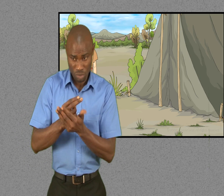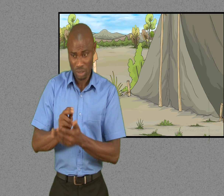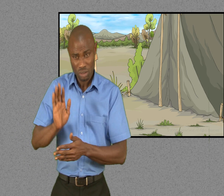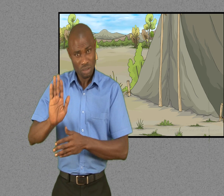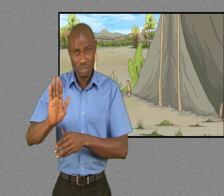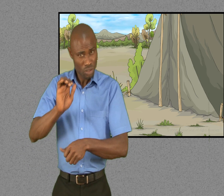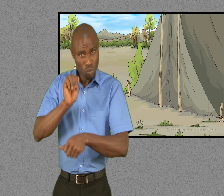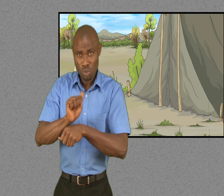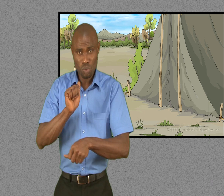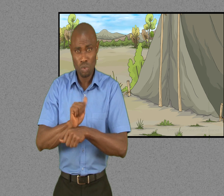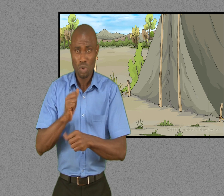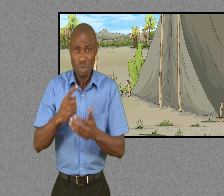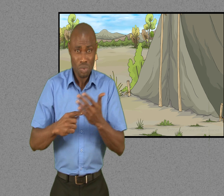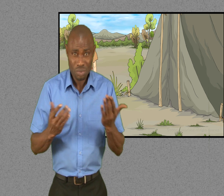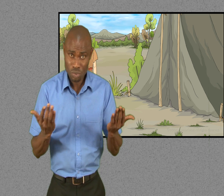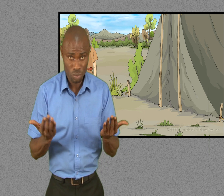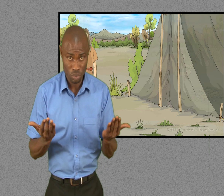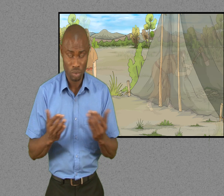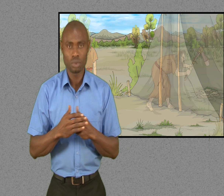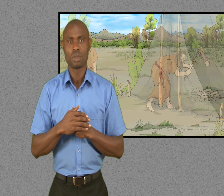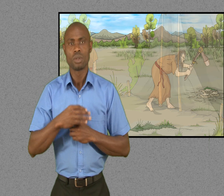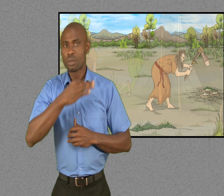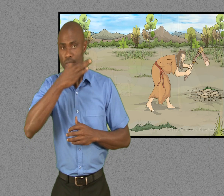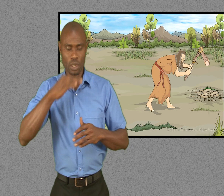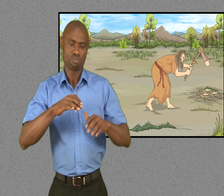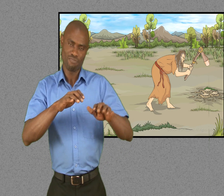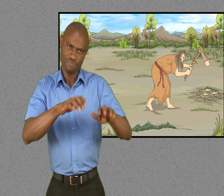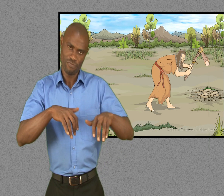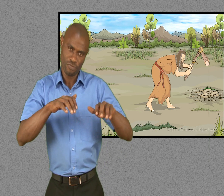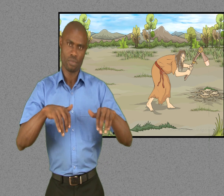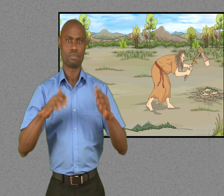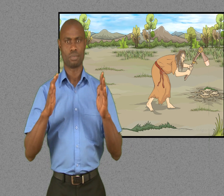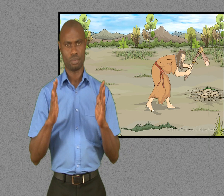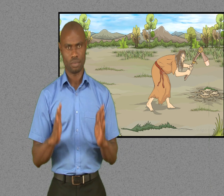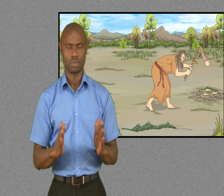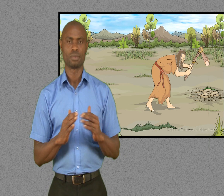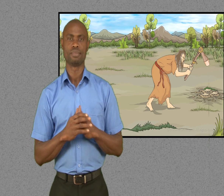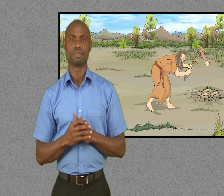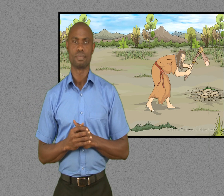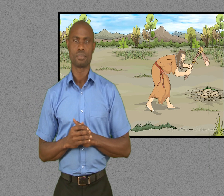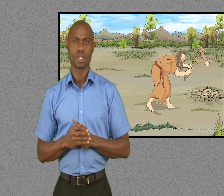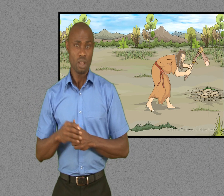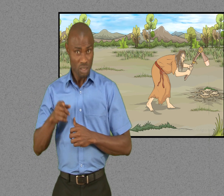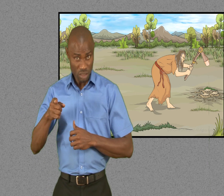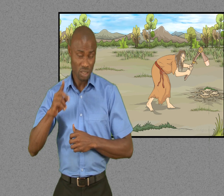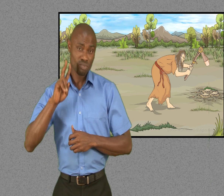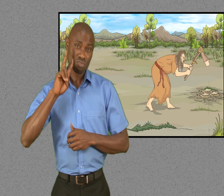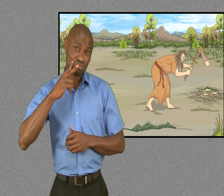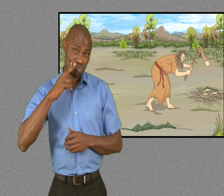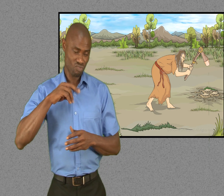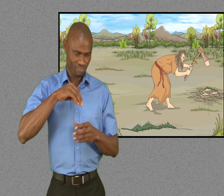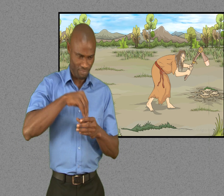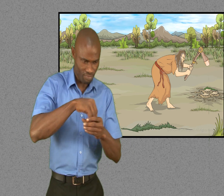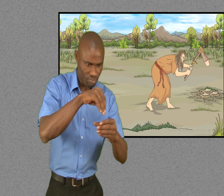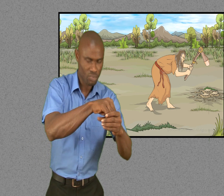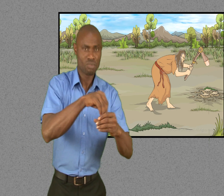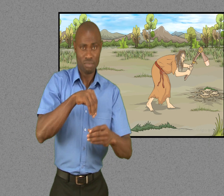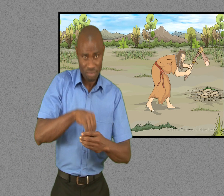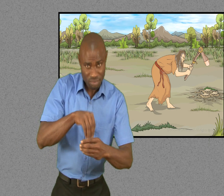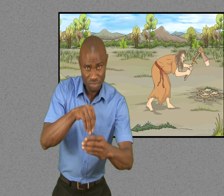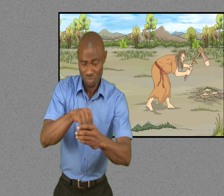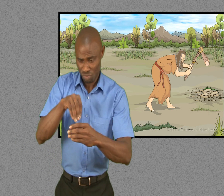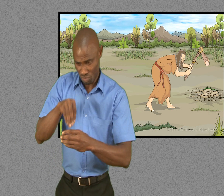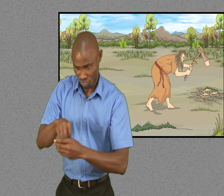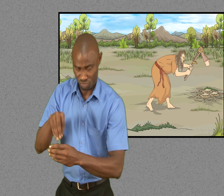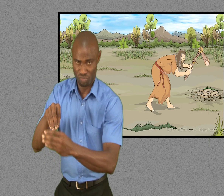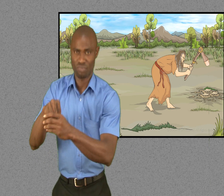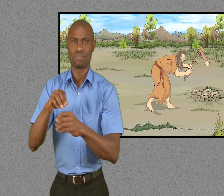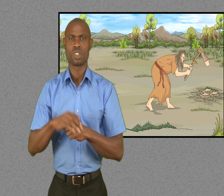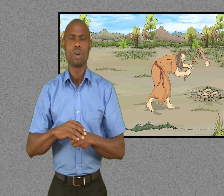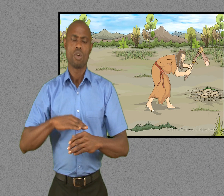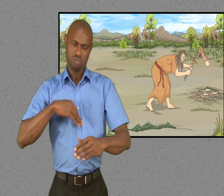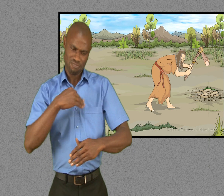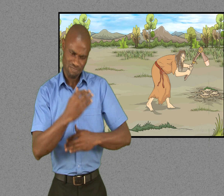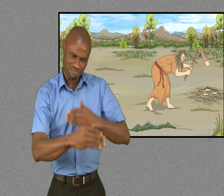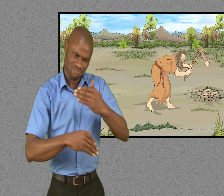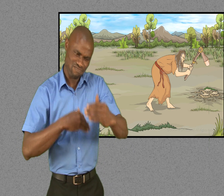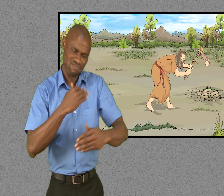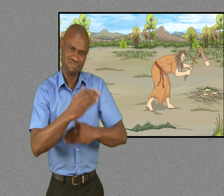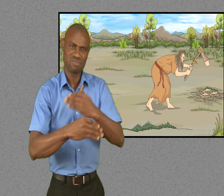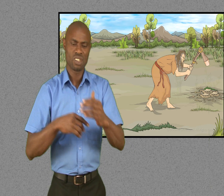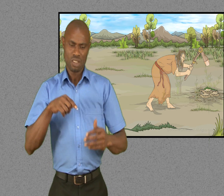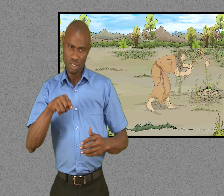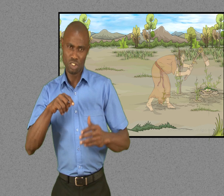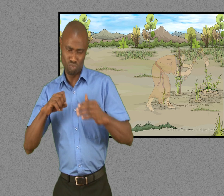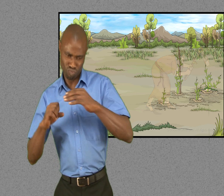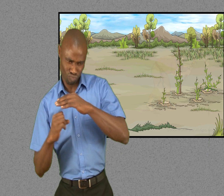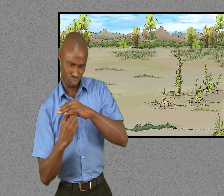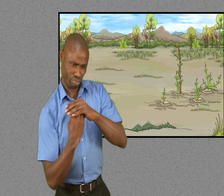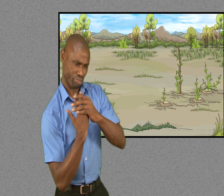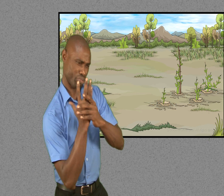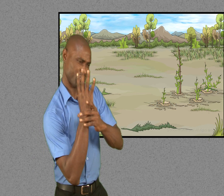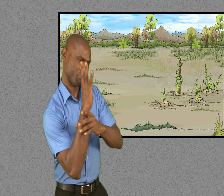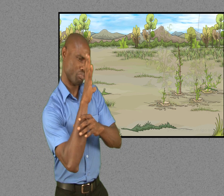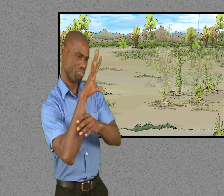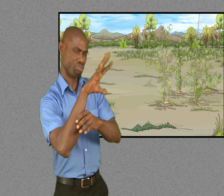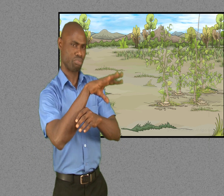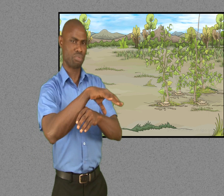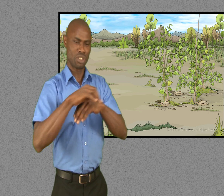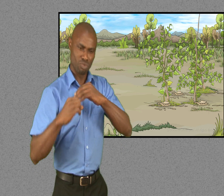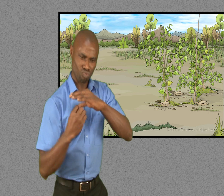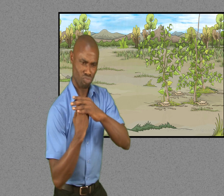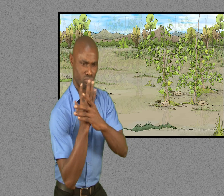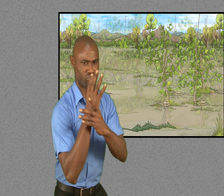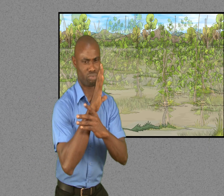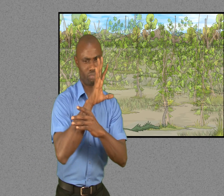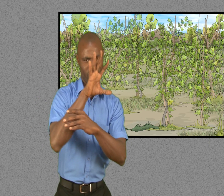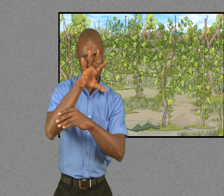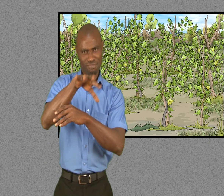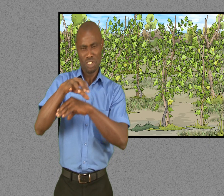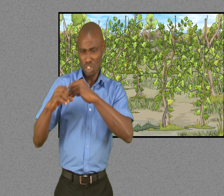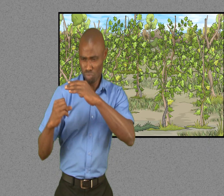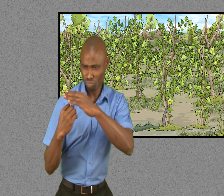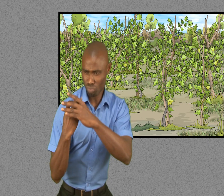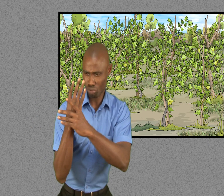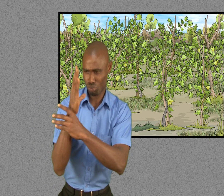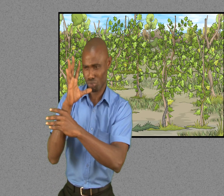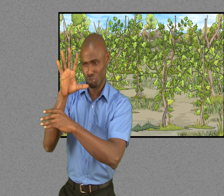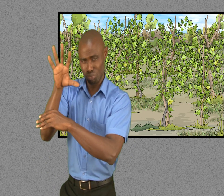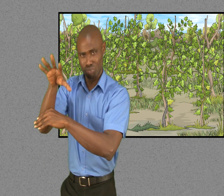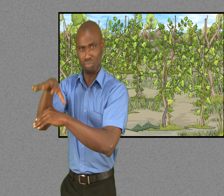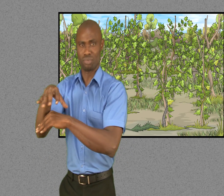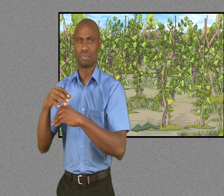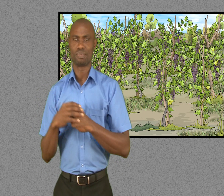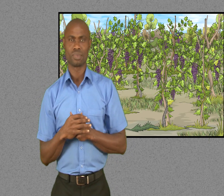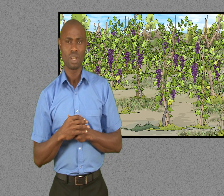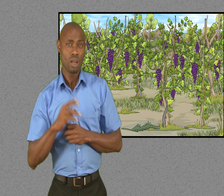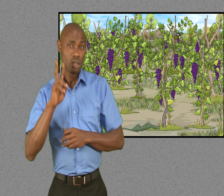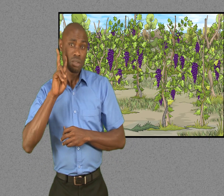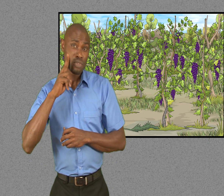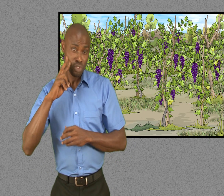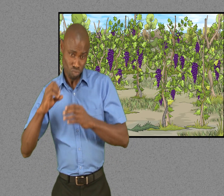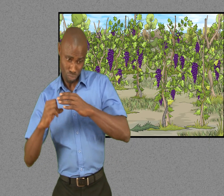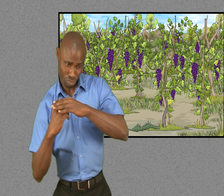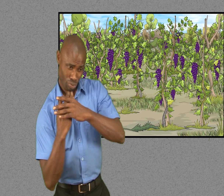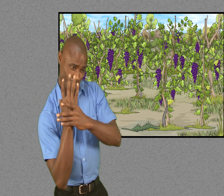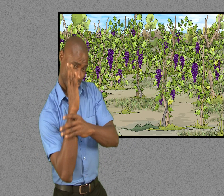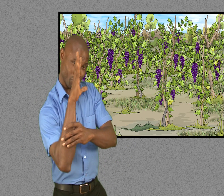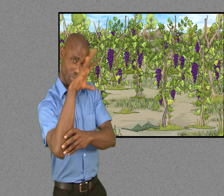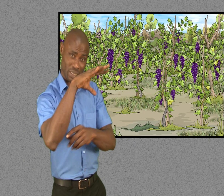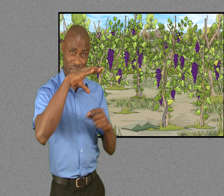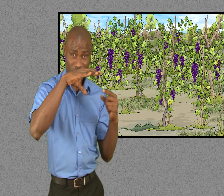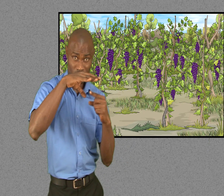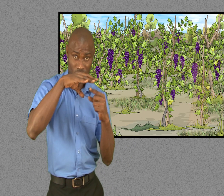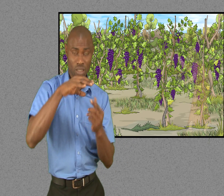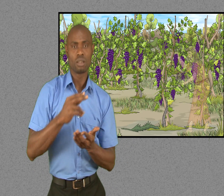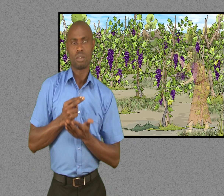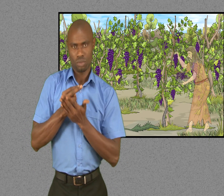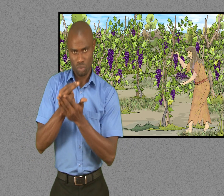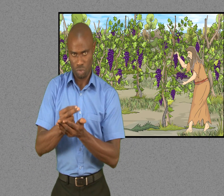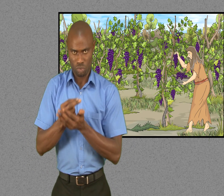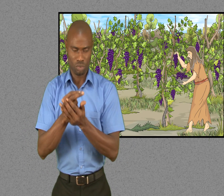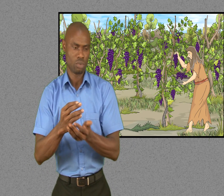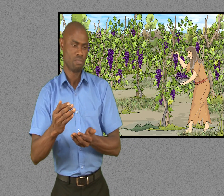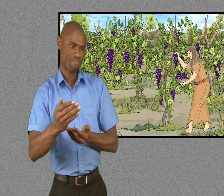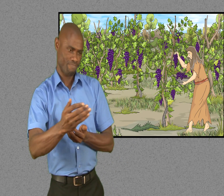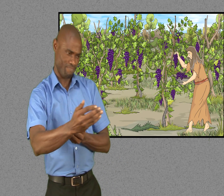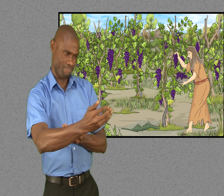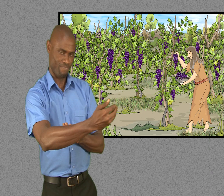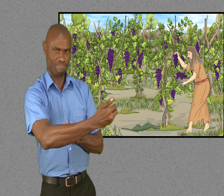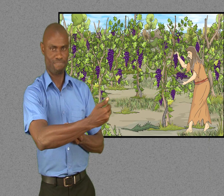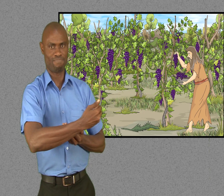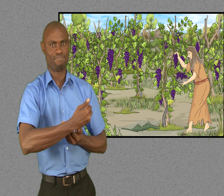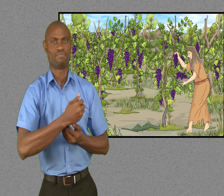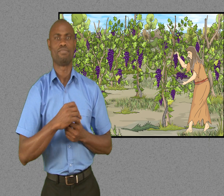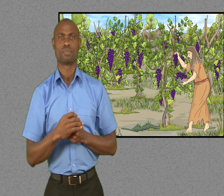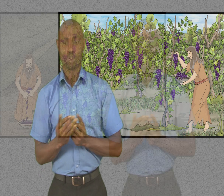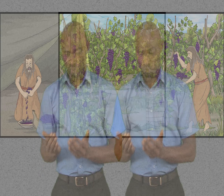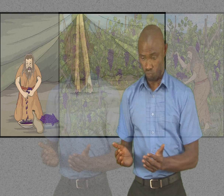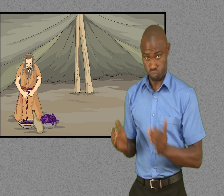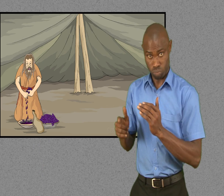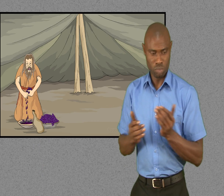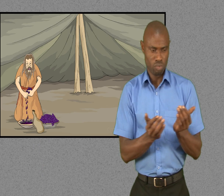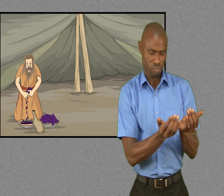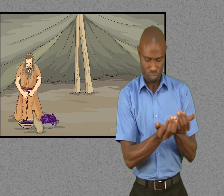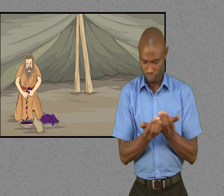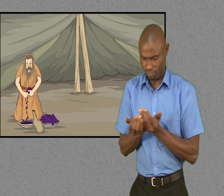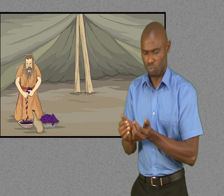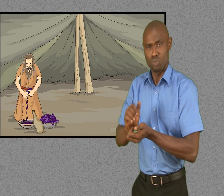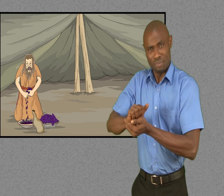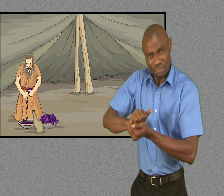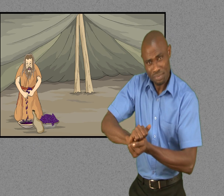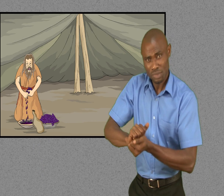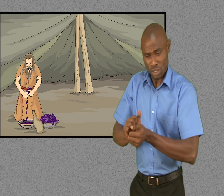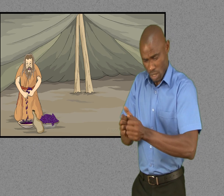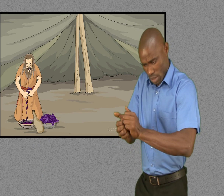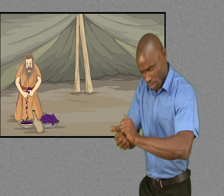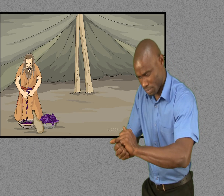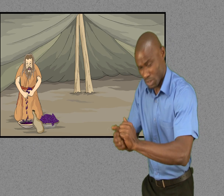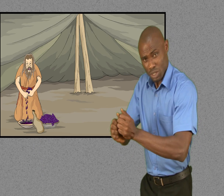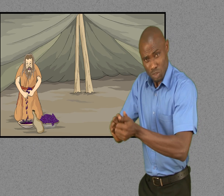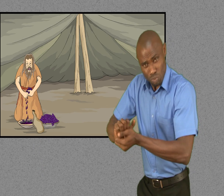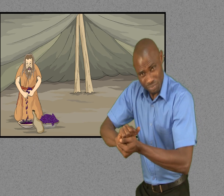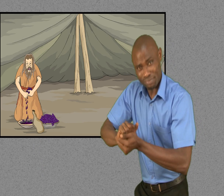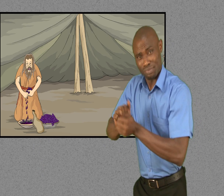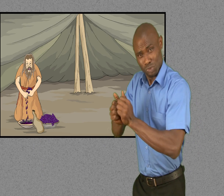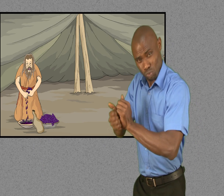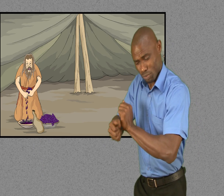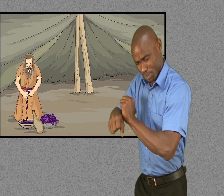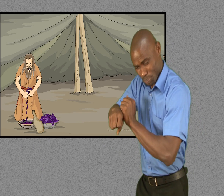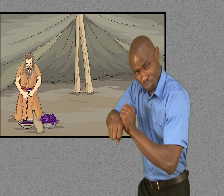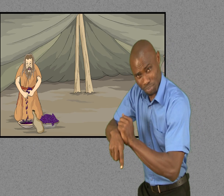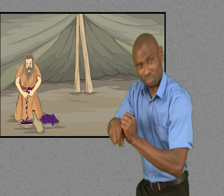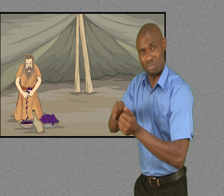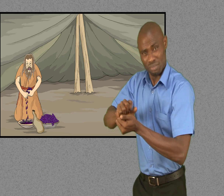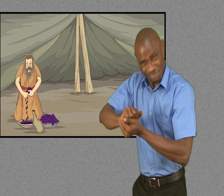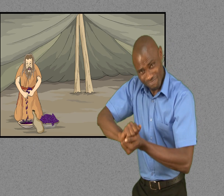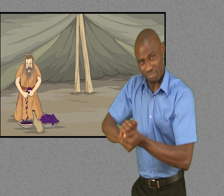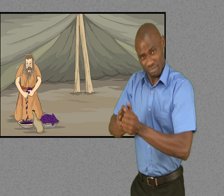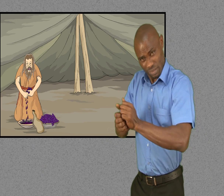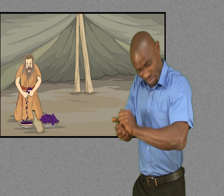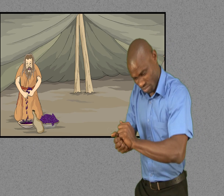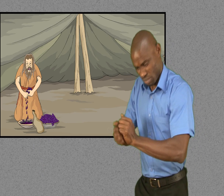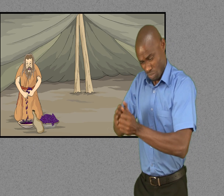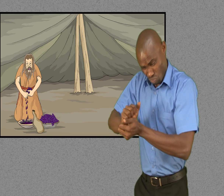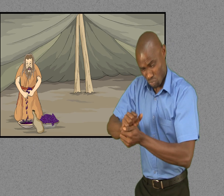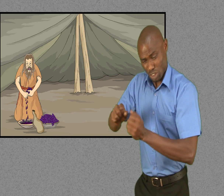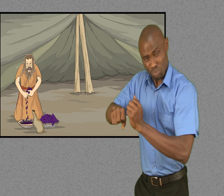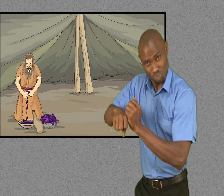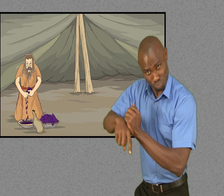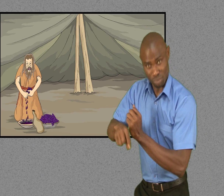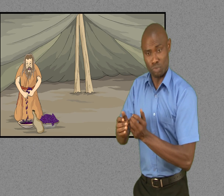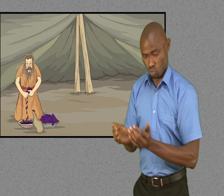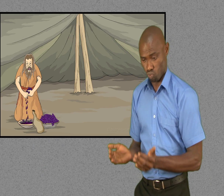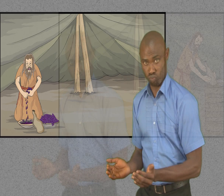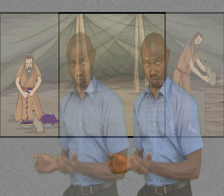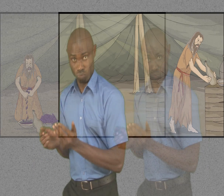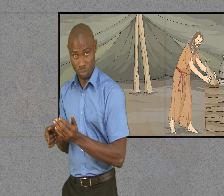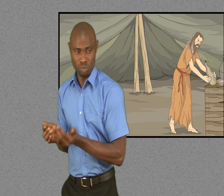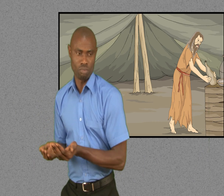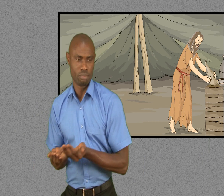Now Noah, a man of the soil, proceeded to plant a vineyard.